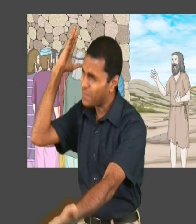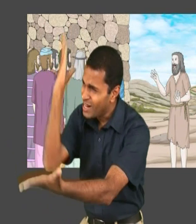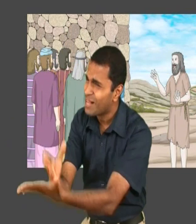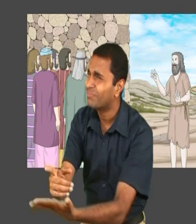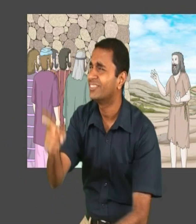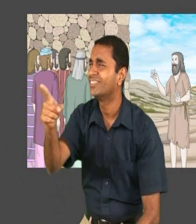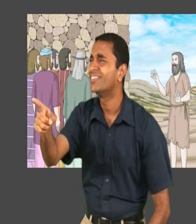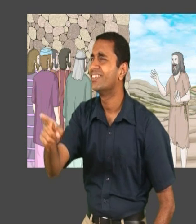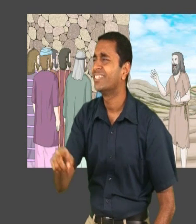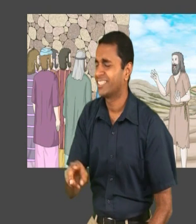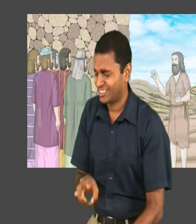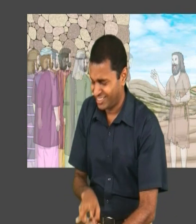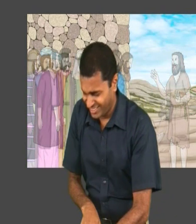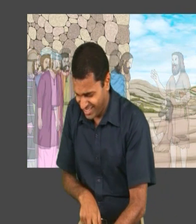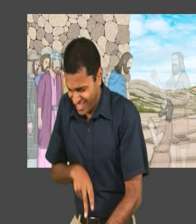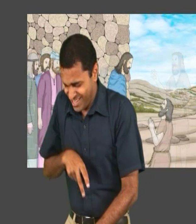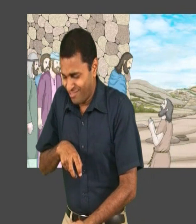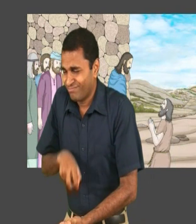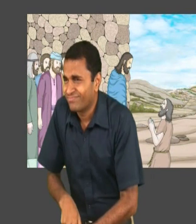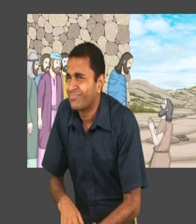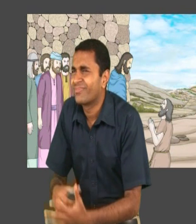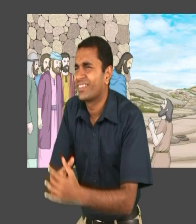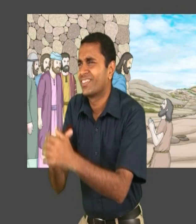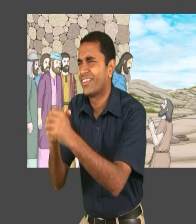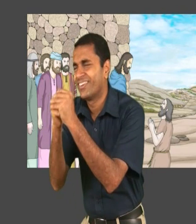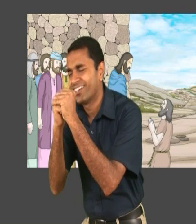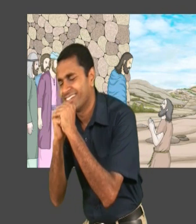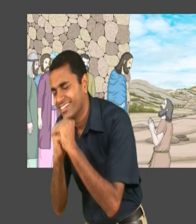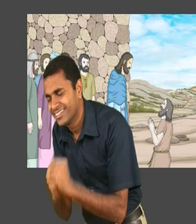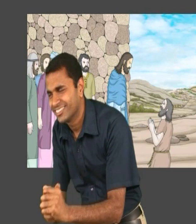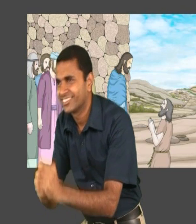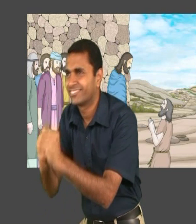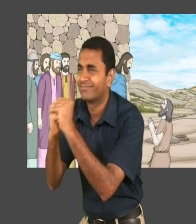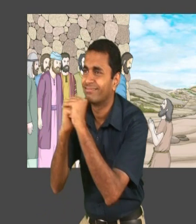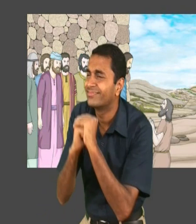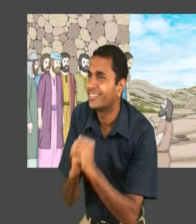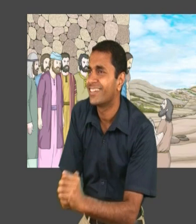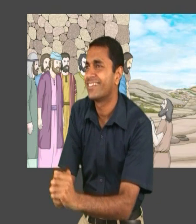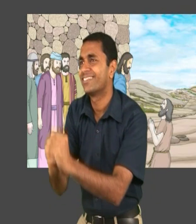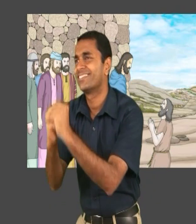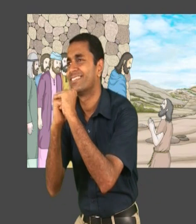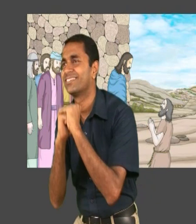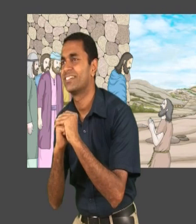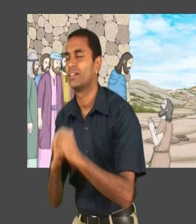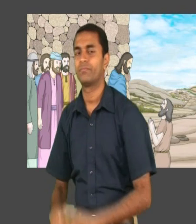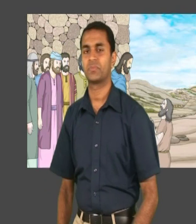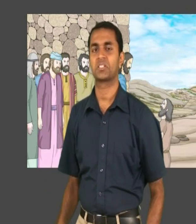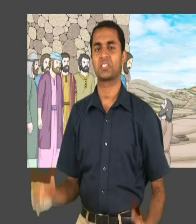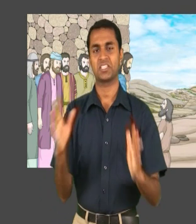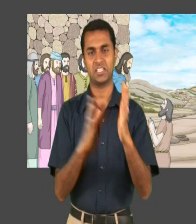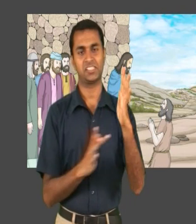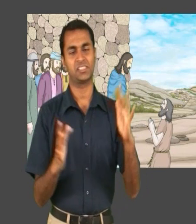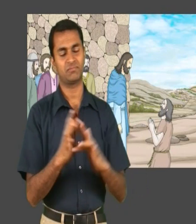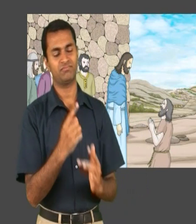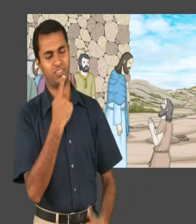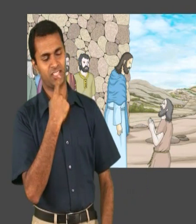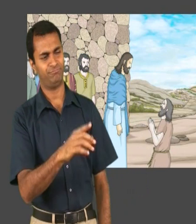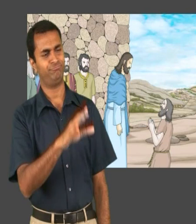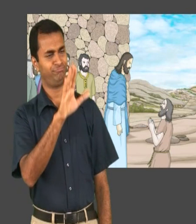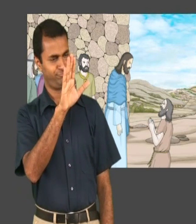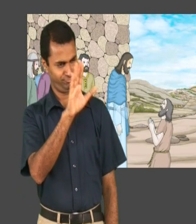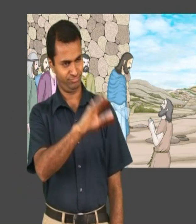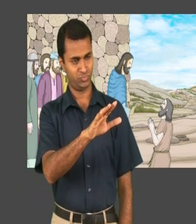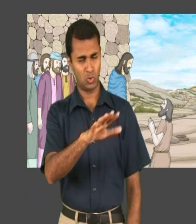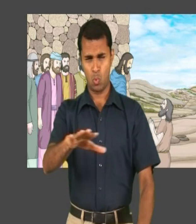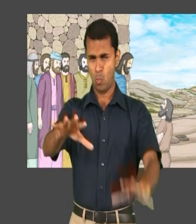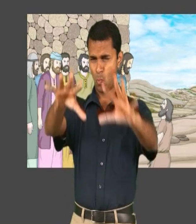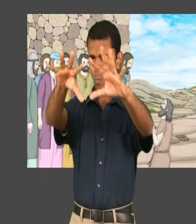And he worshiped Jesus.